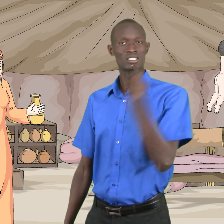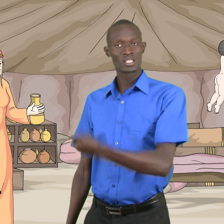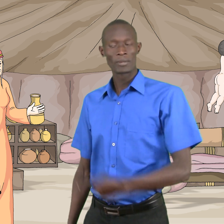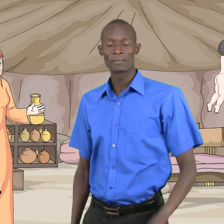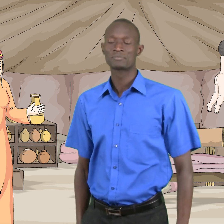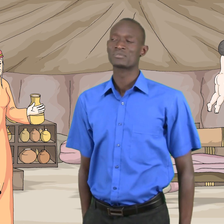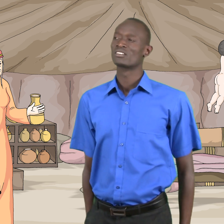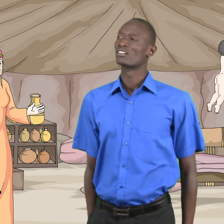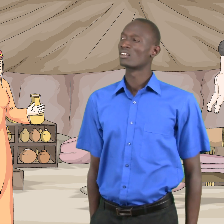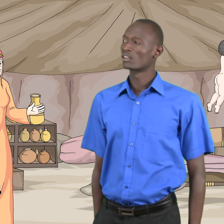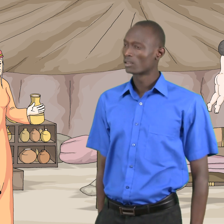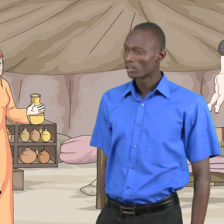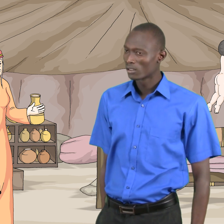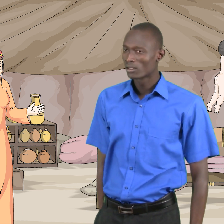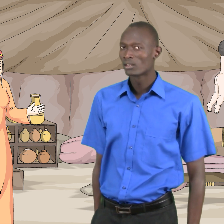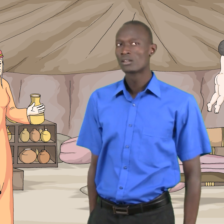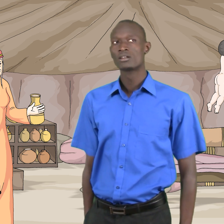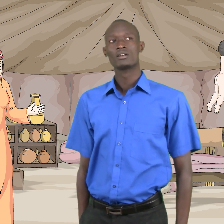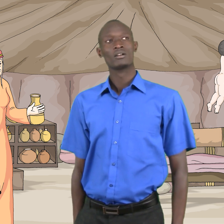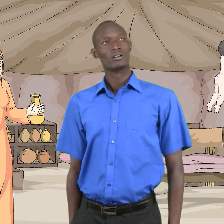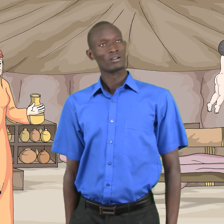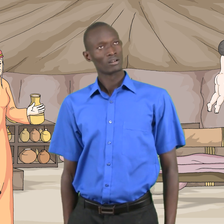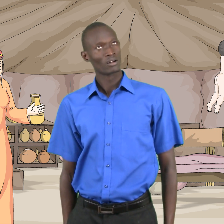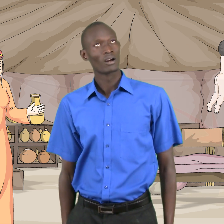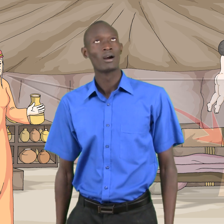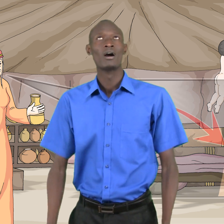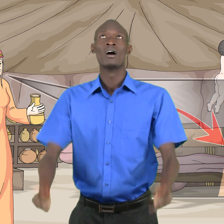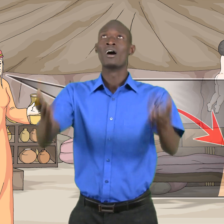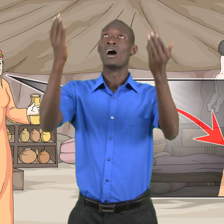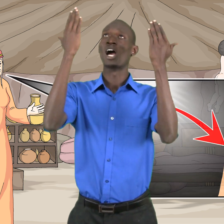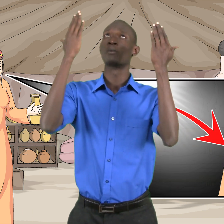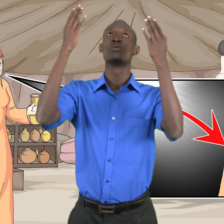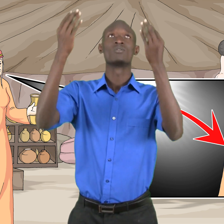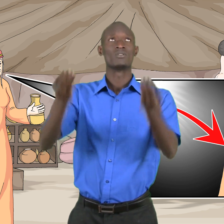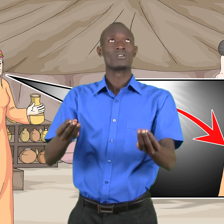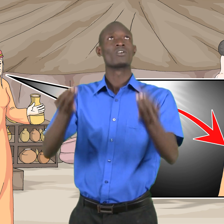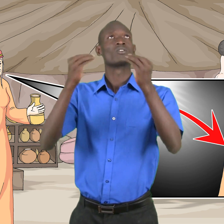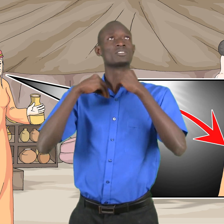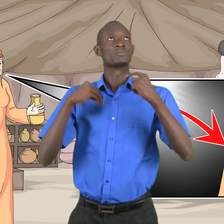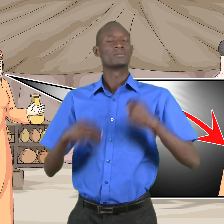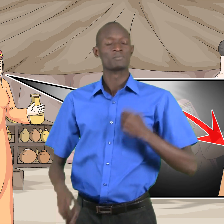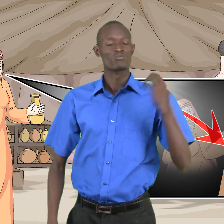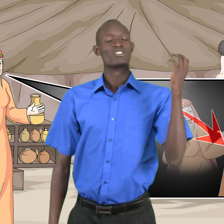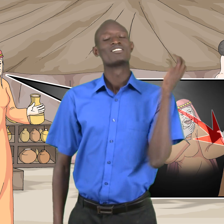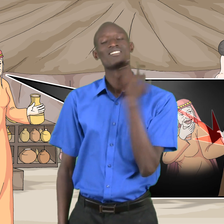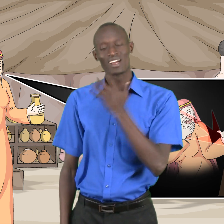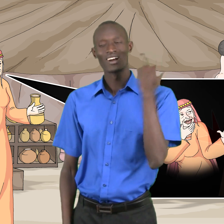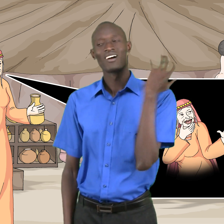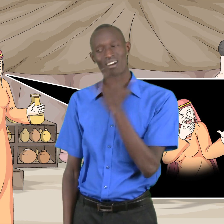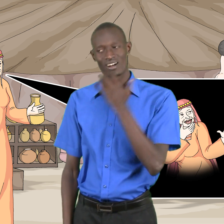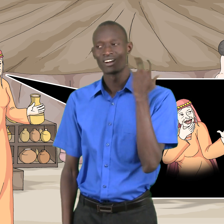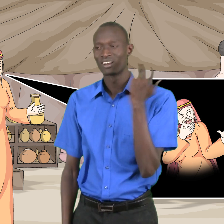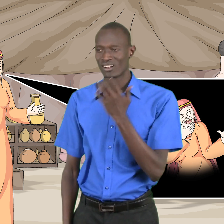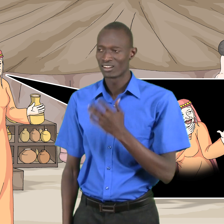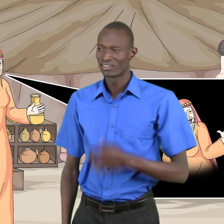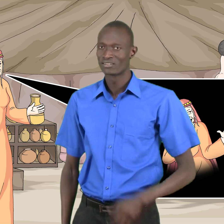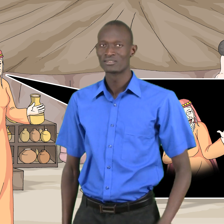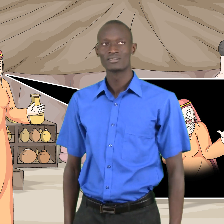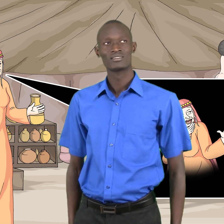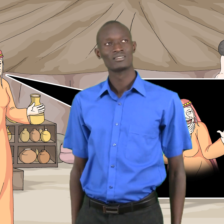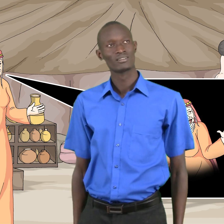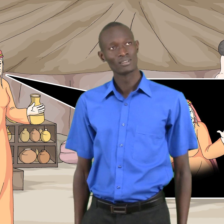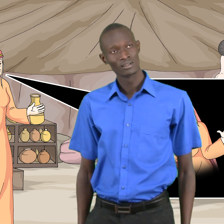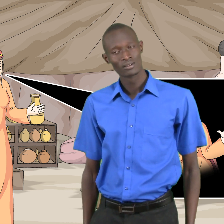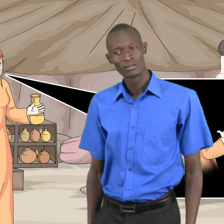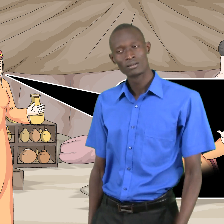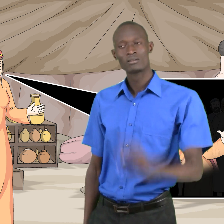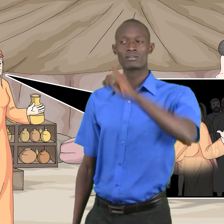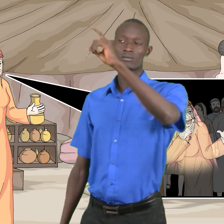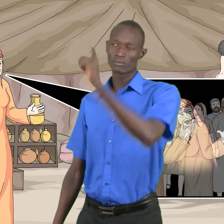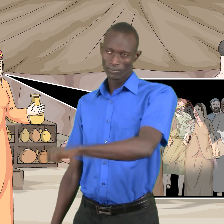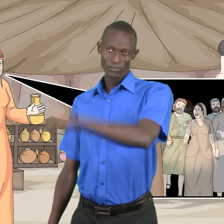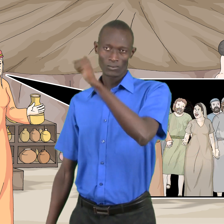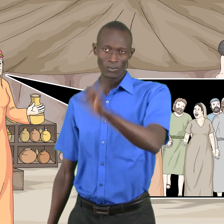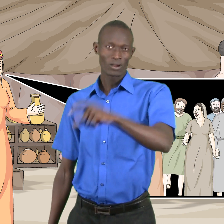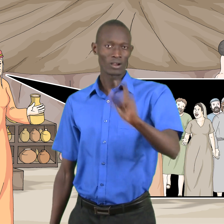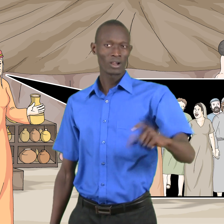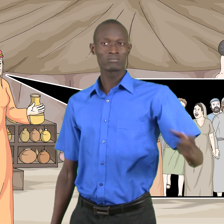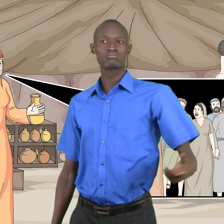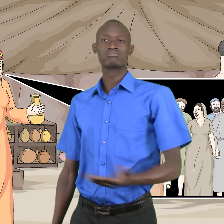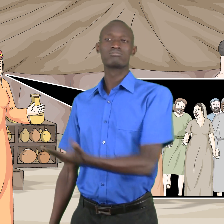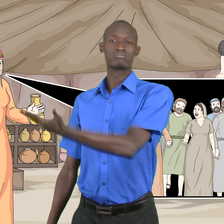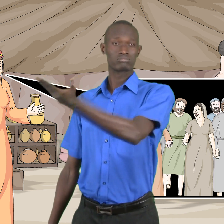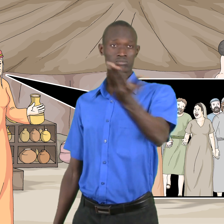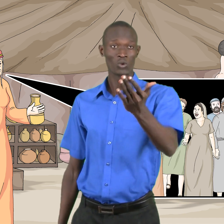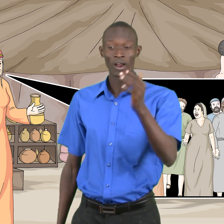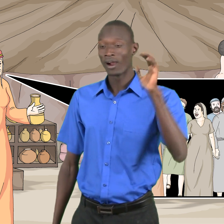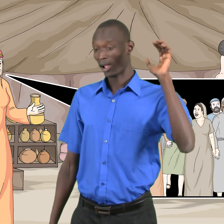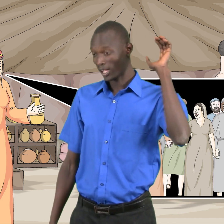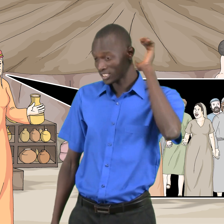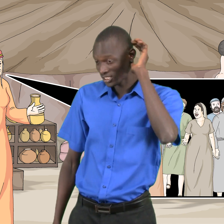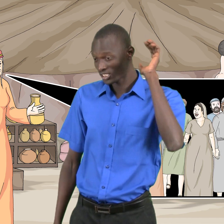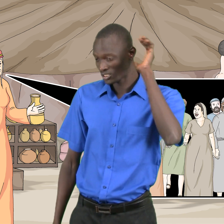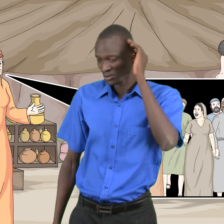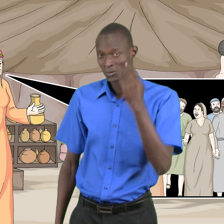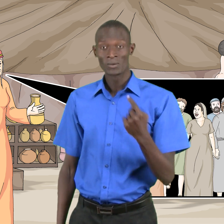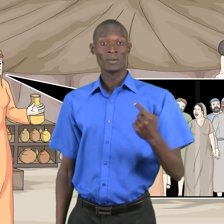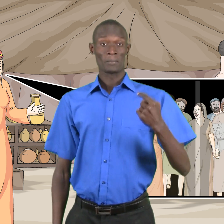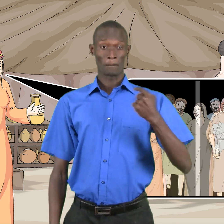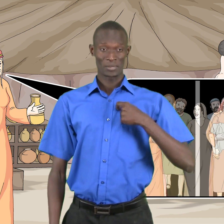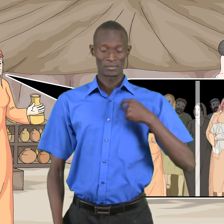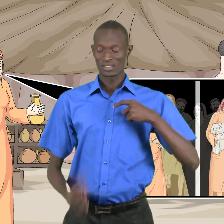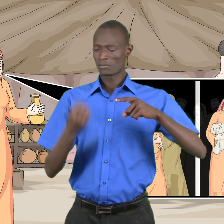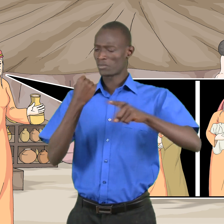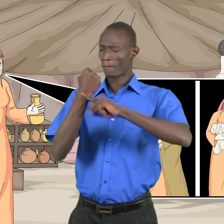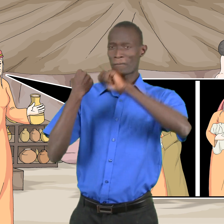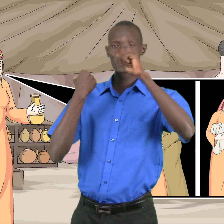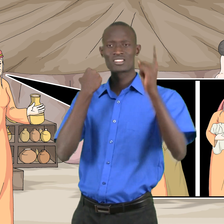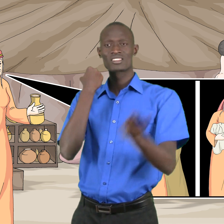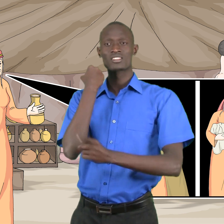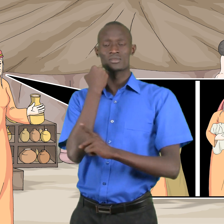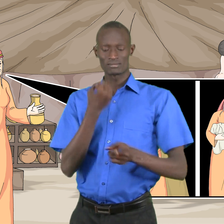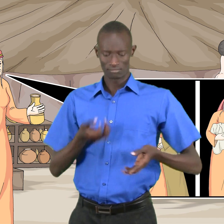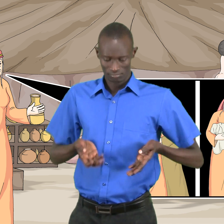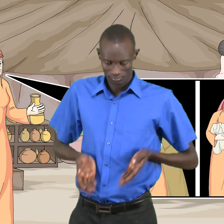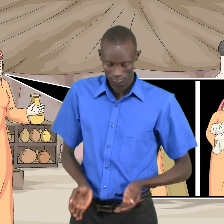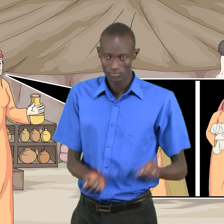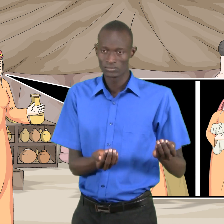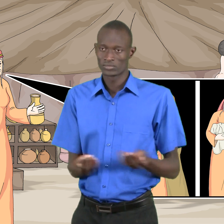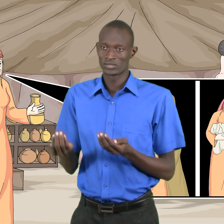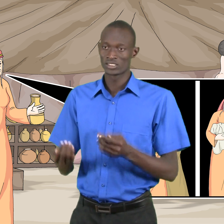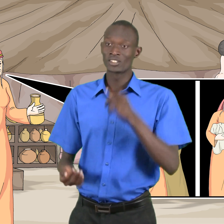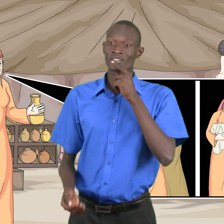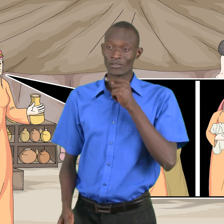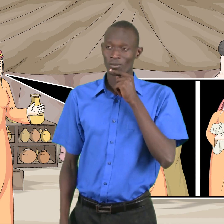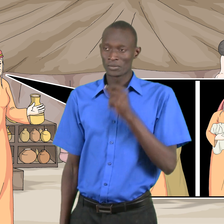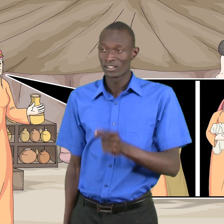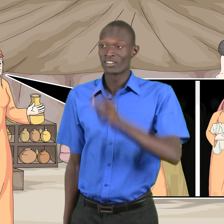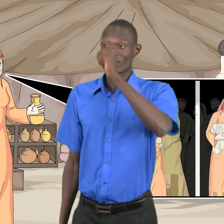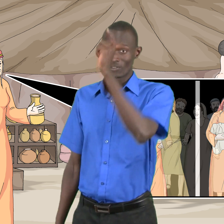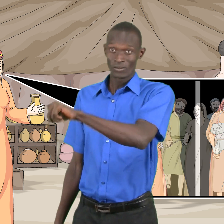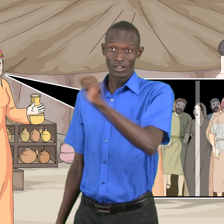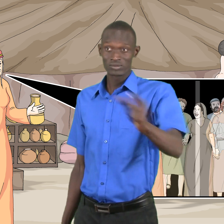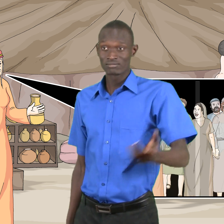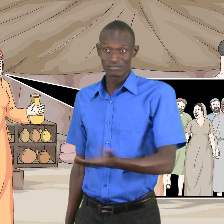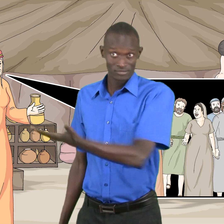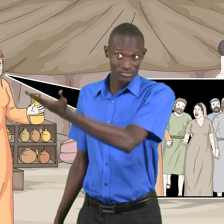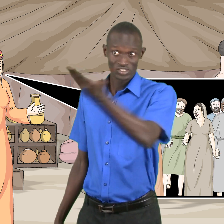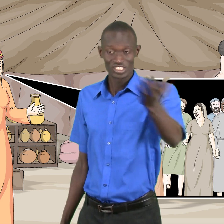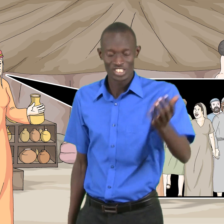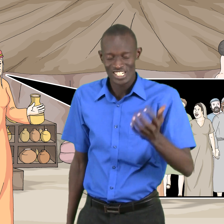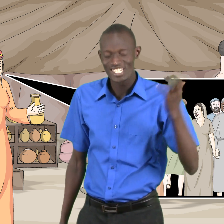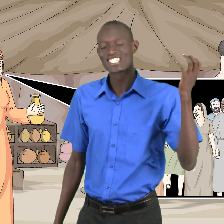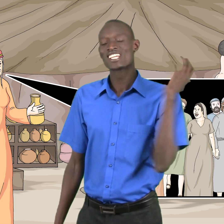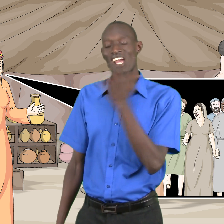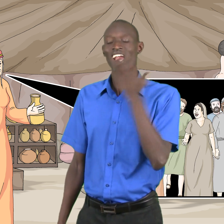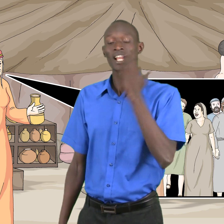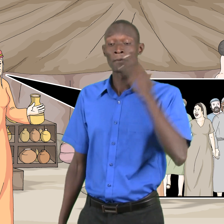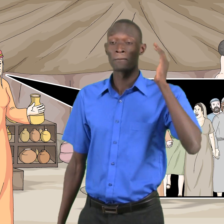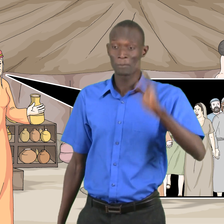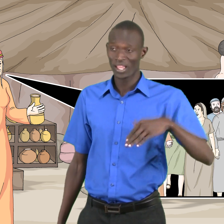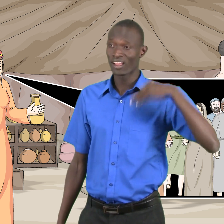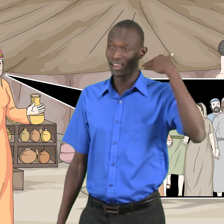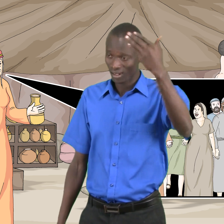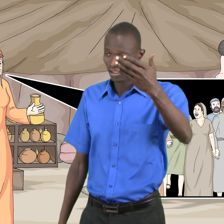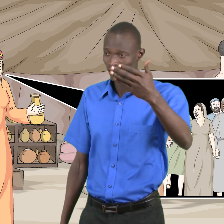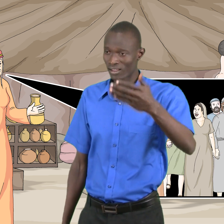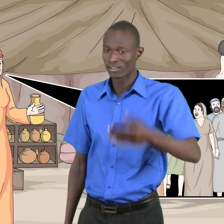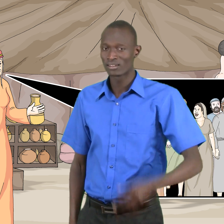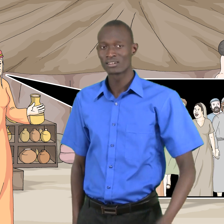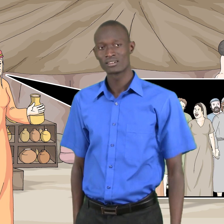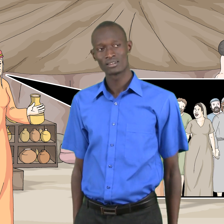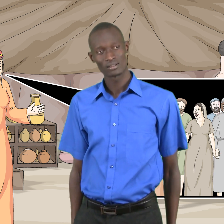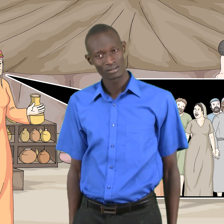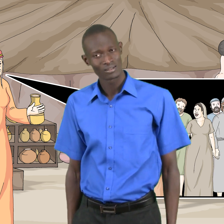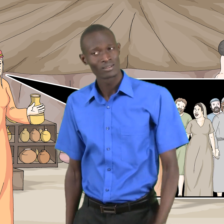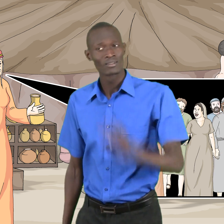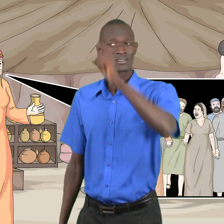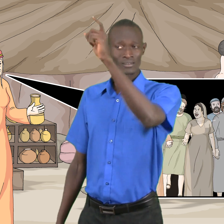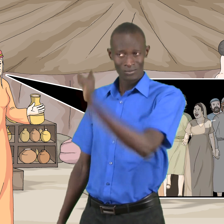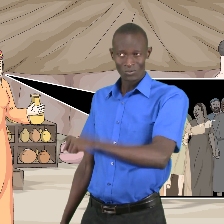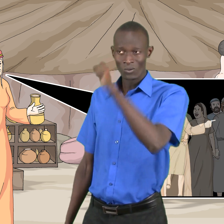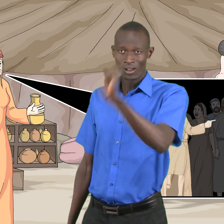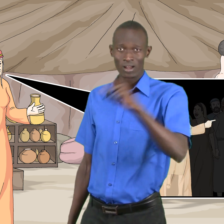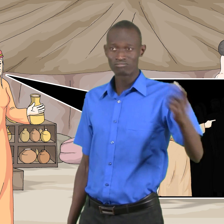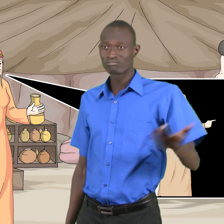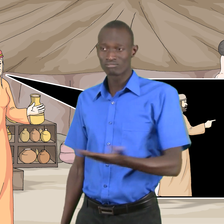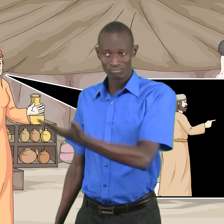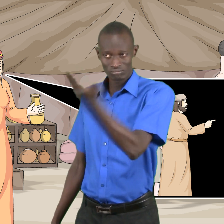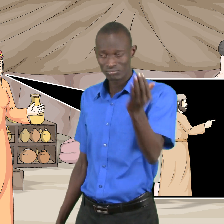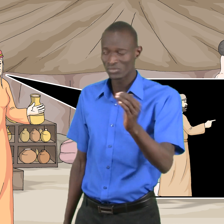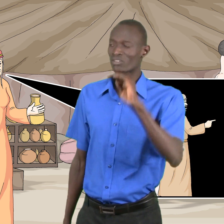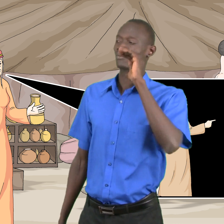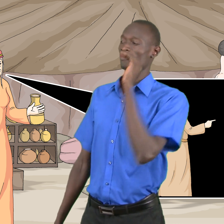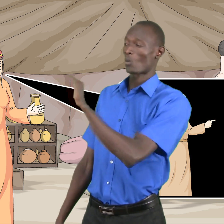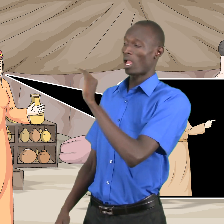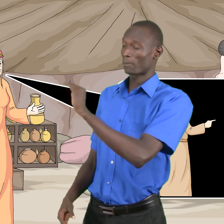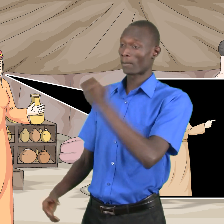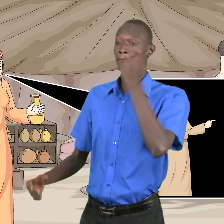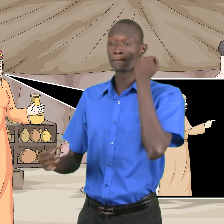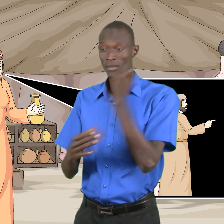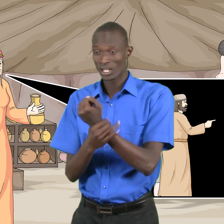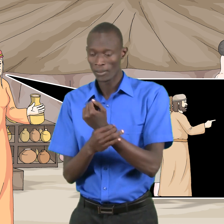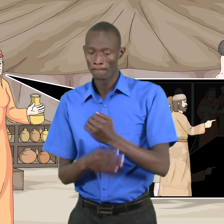Then Sarah said, “God has made me laugh, and everyone who hears of this will laugh with me.”